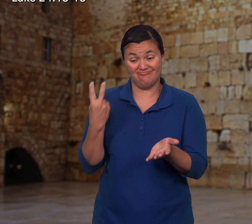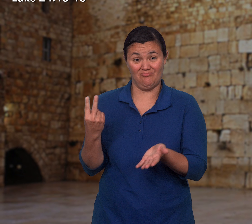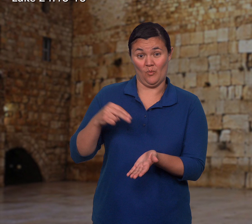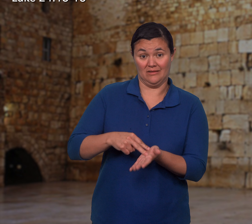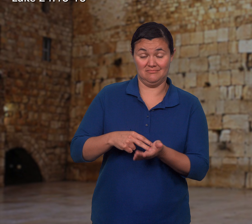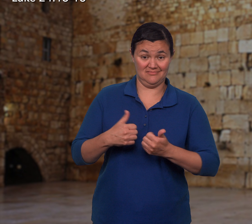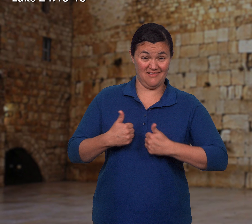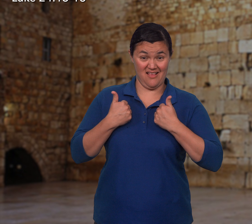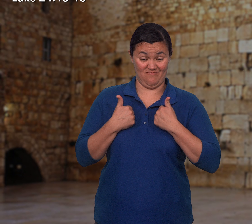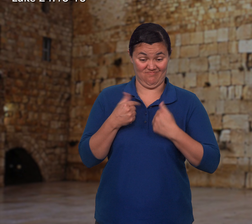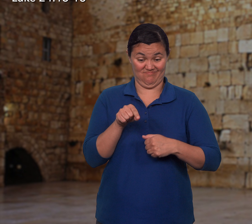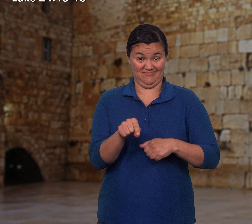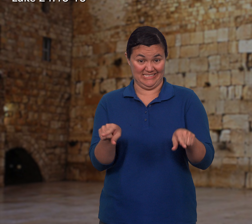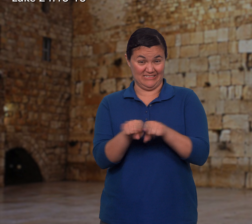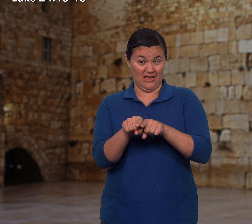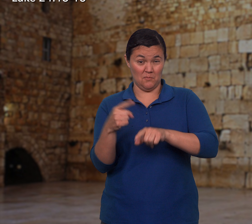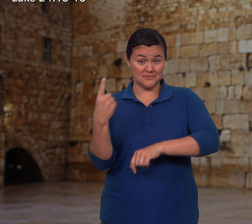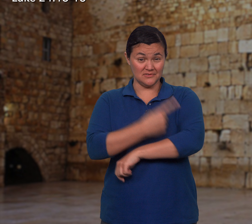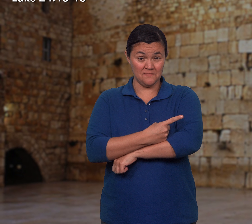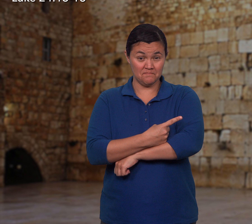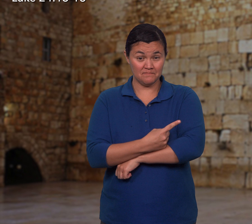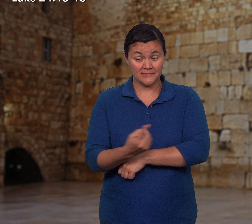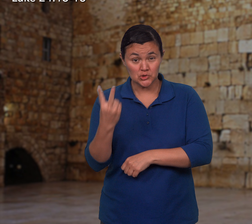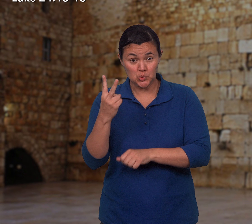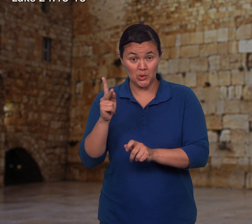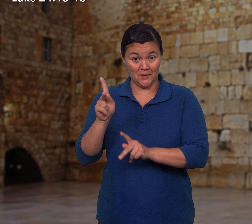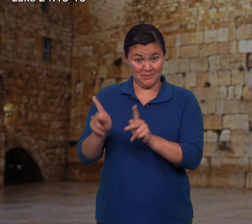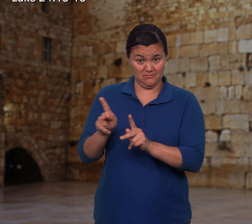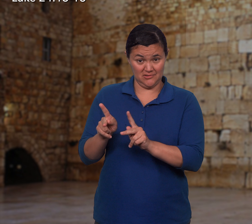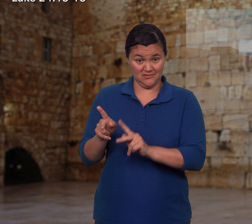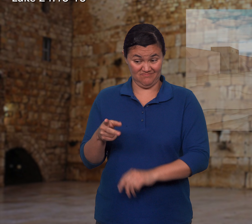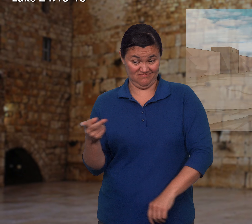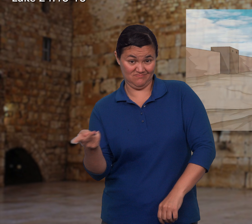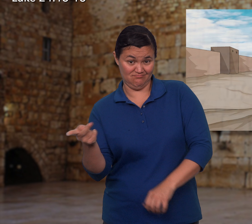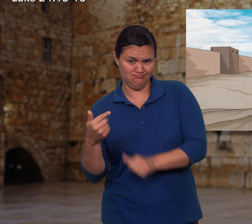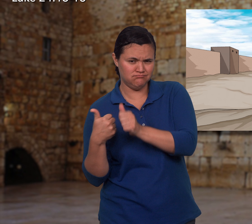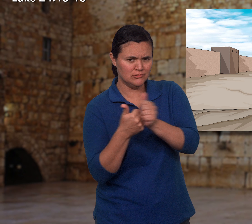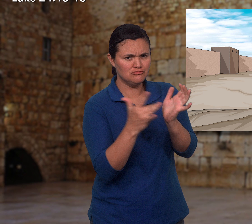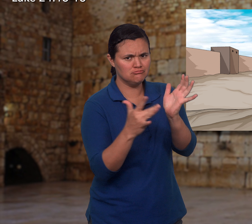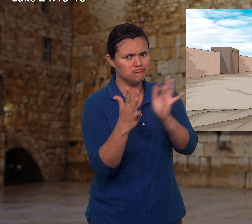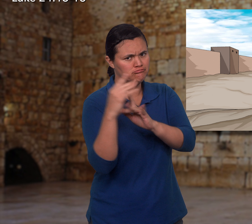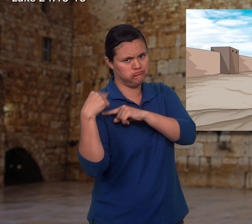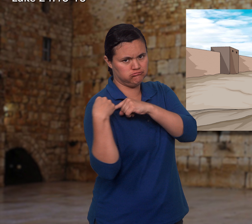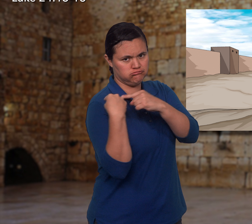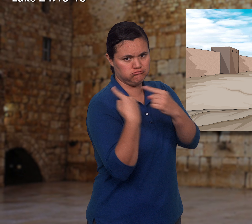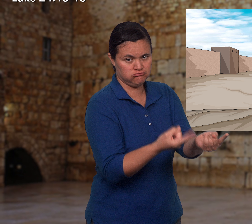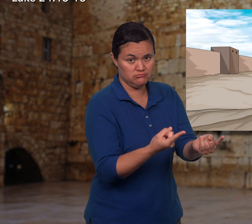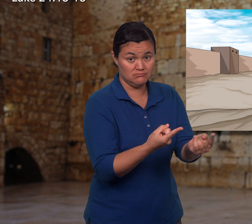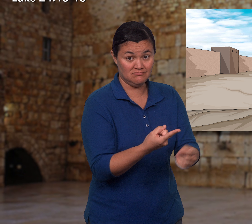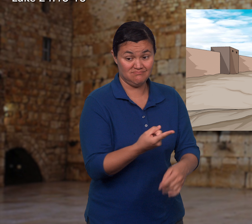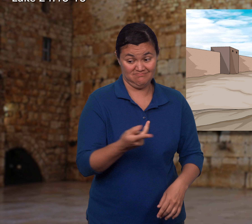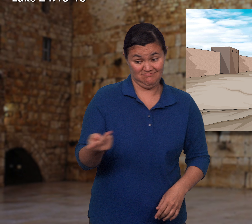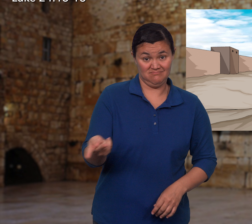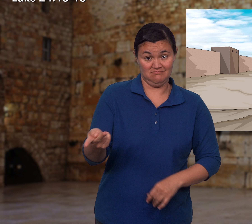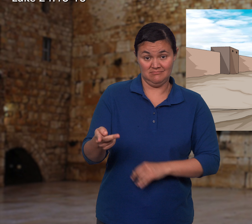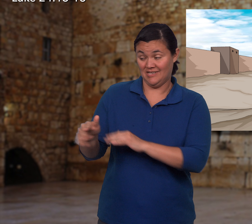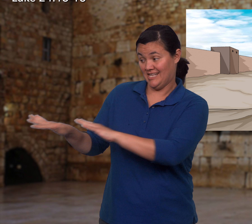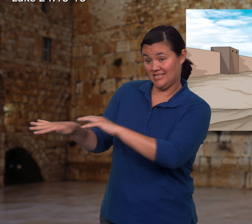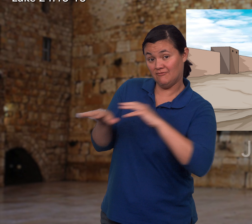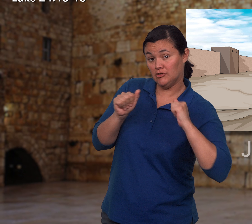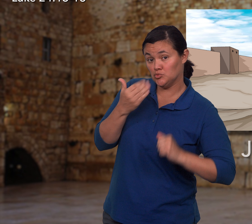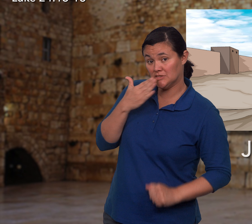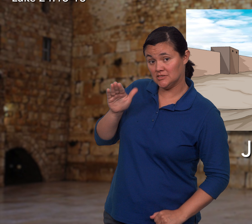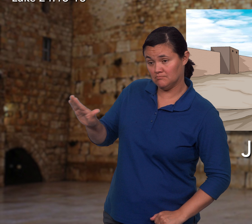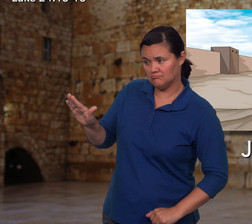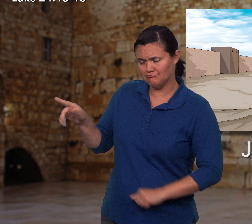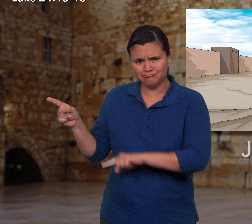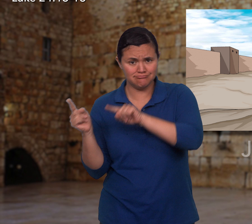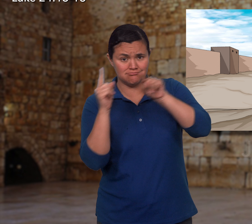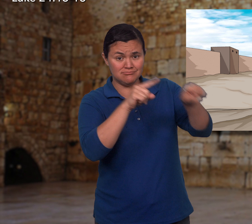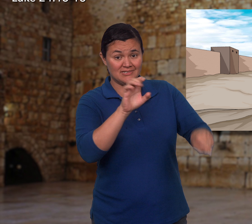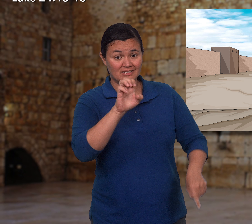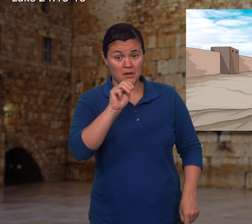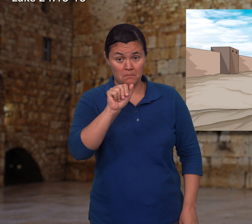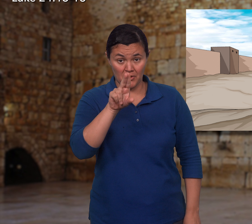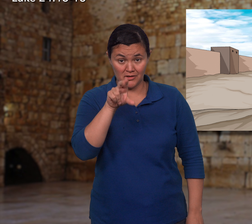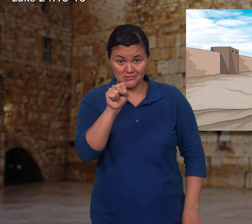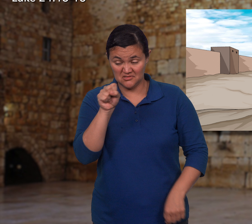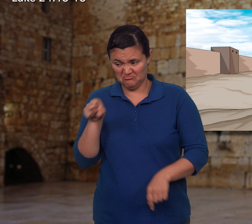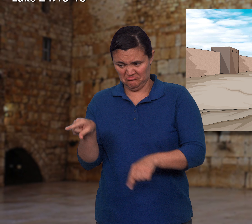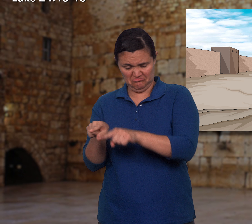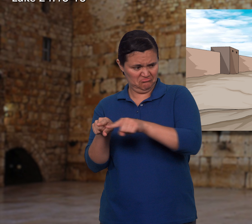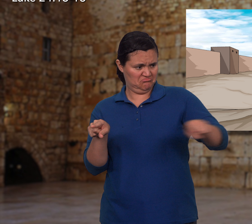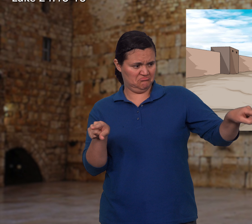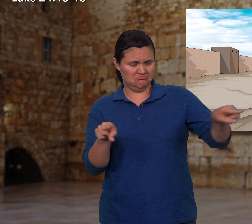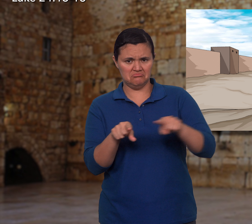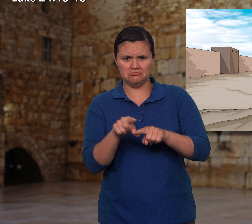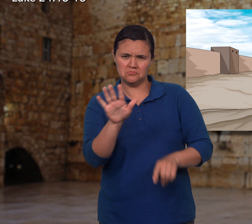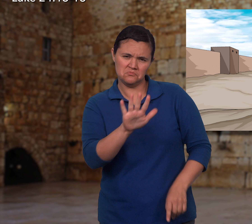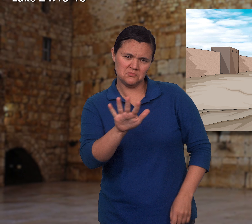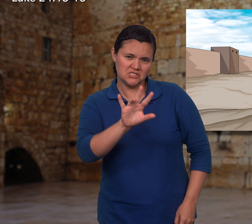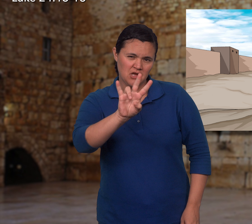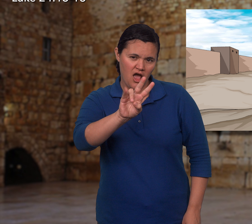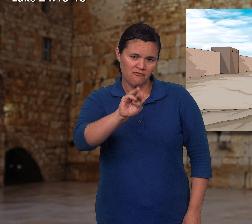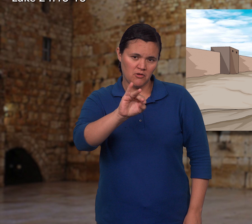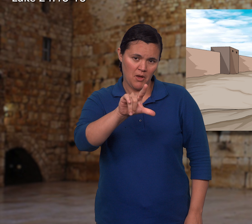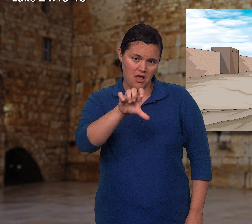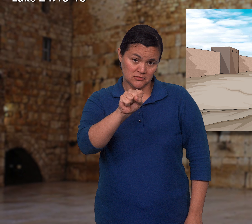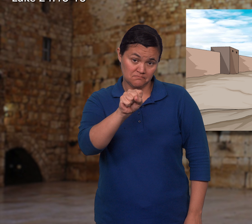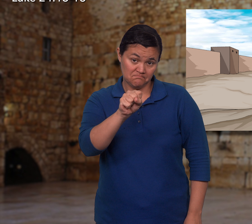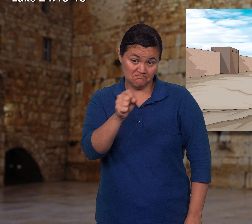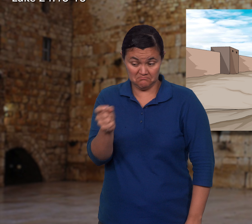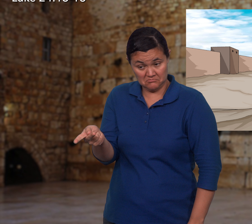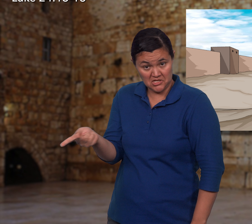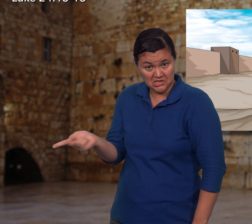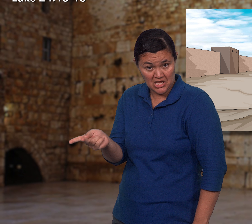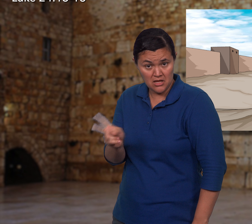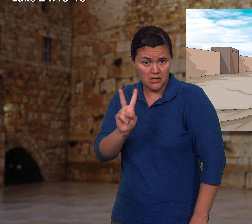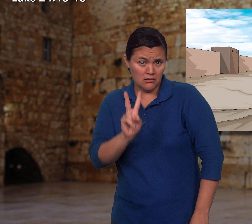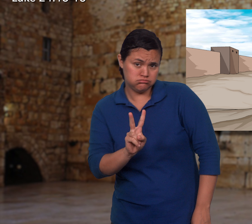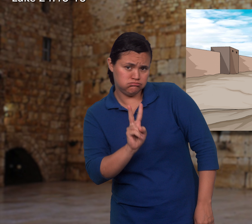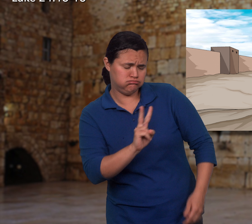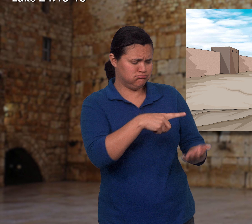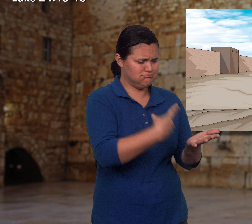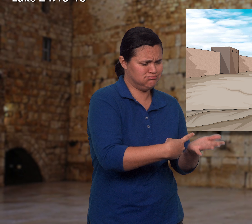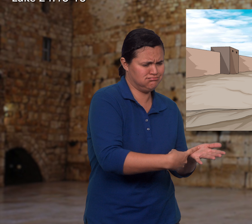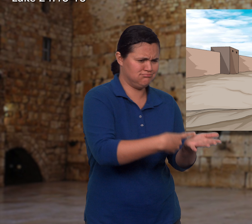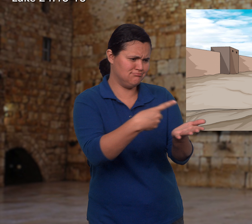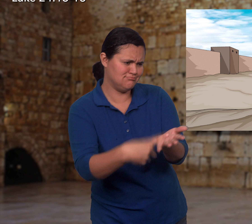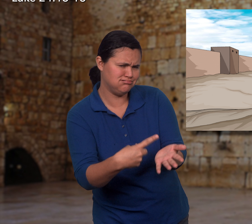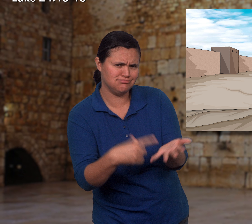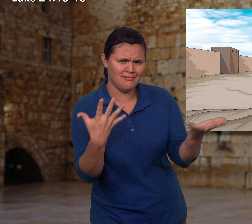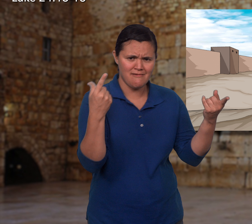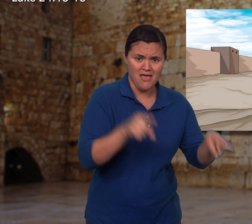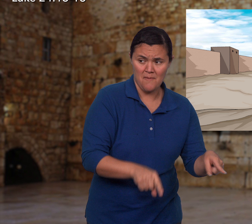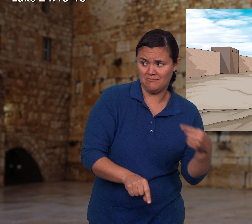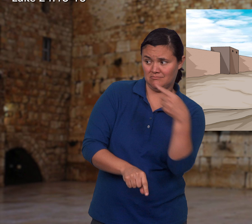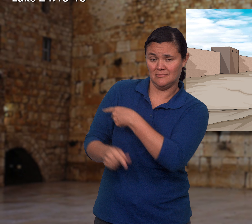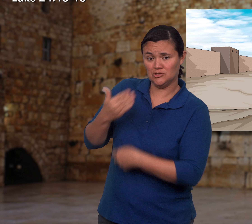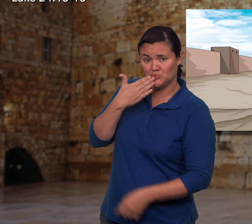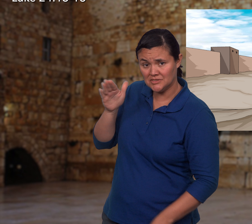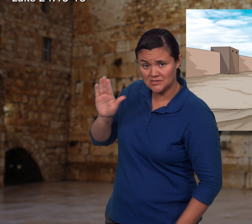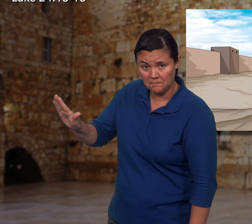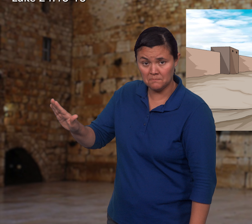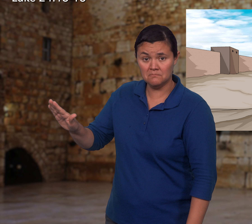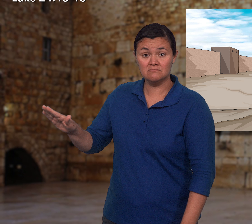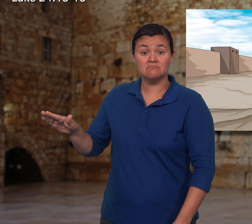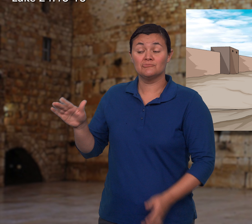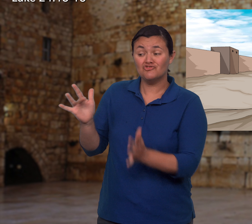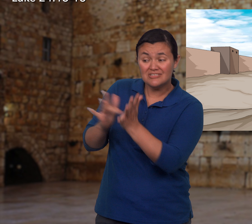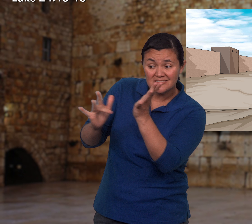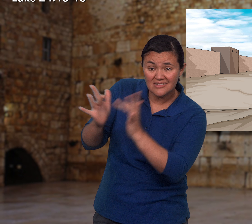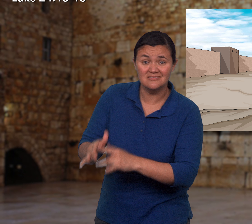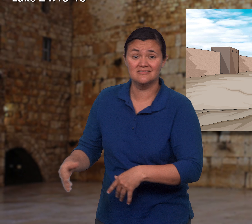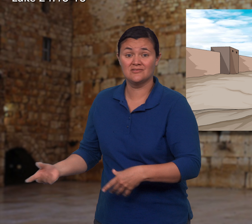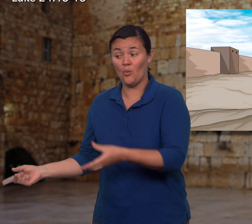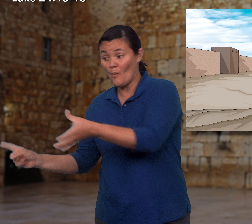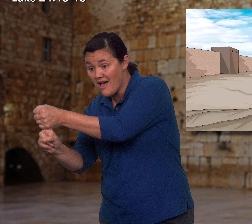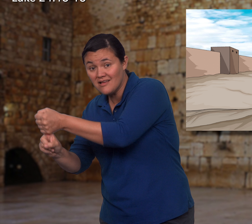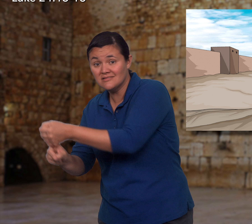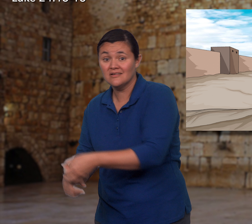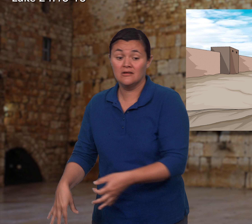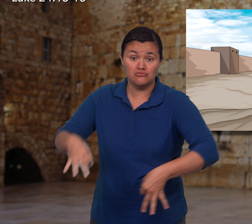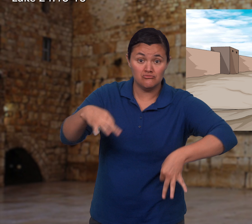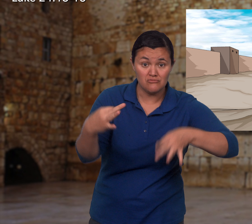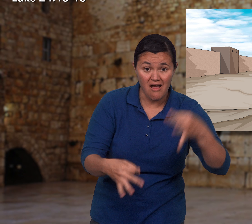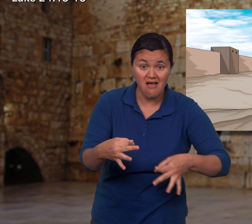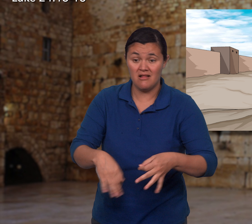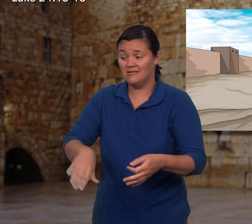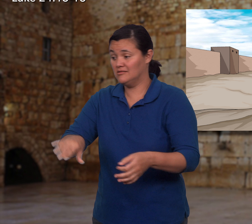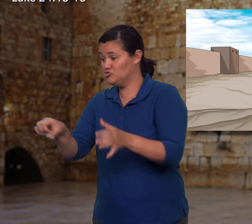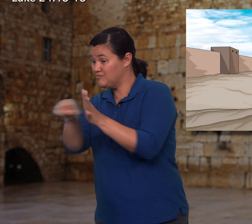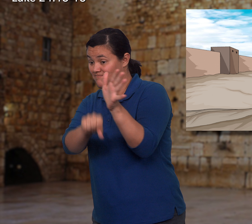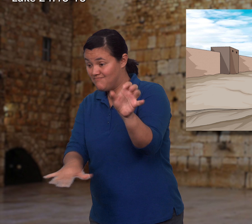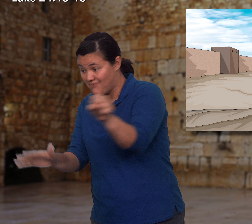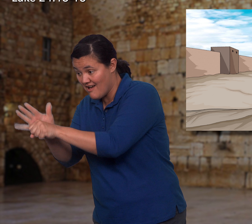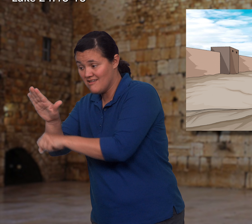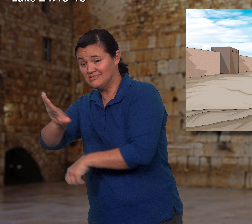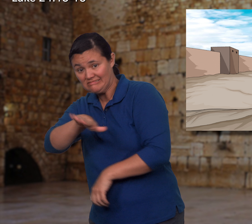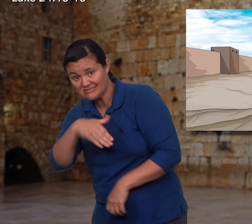That same day two of them were going to a village called Emmaus, about seven miles from Jerusalem.